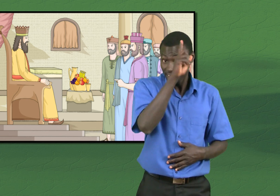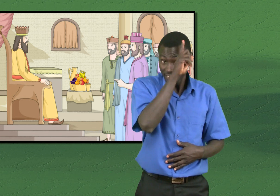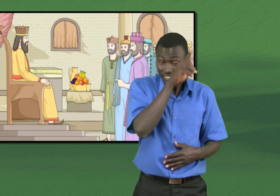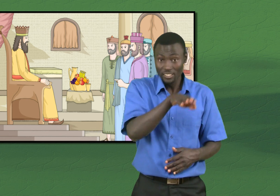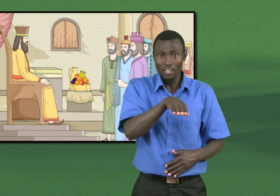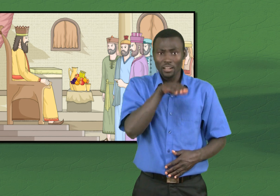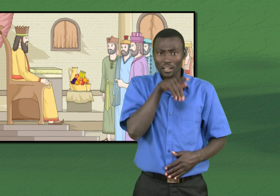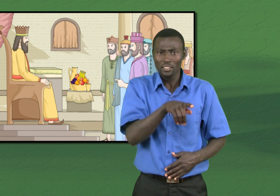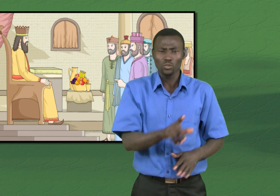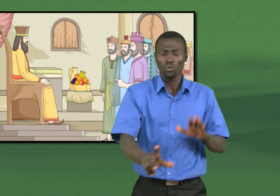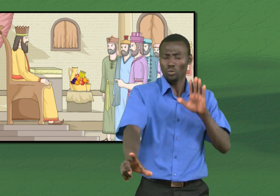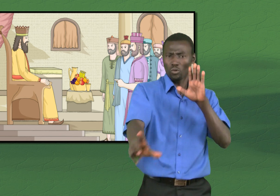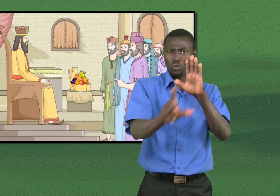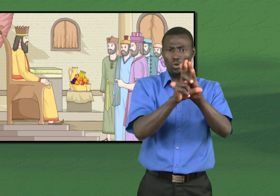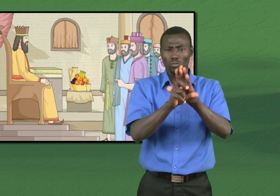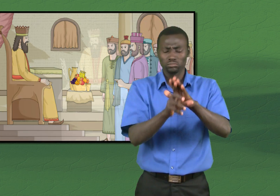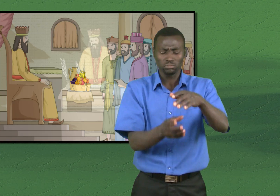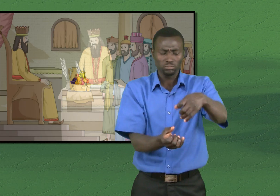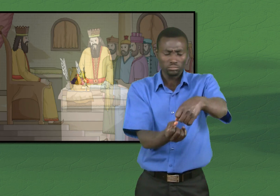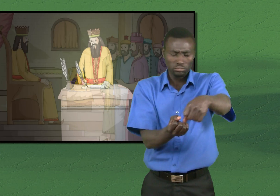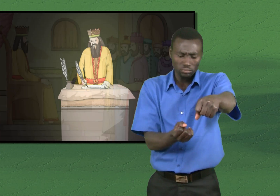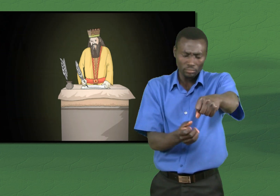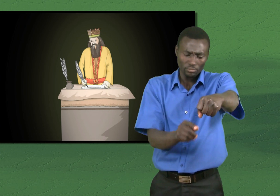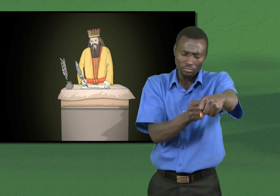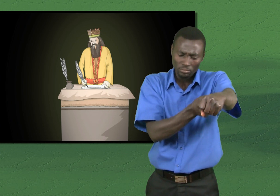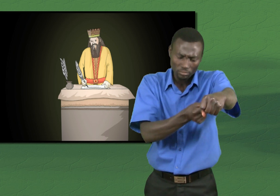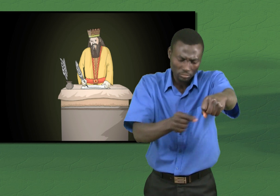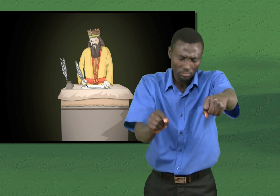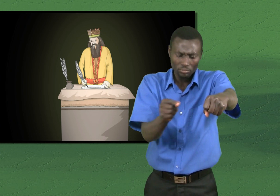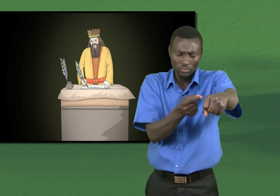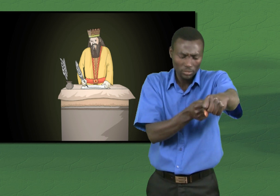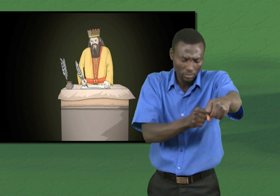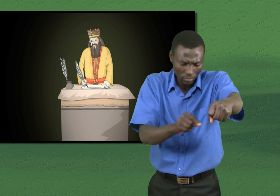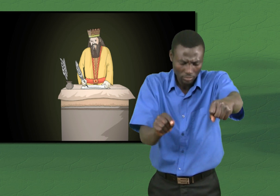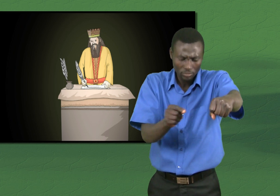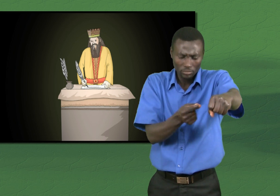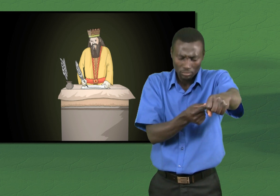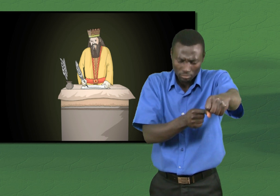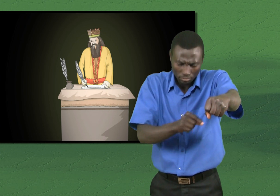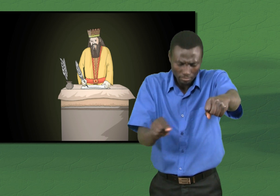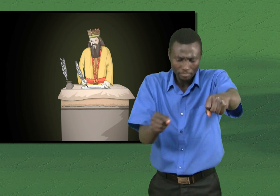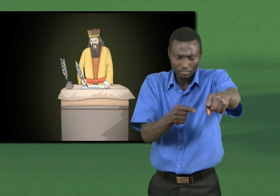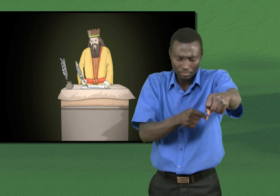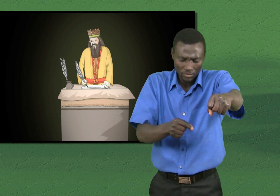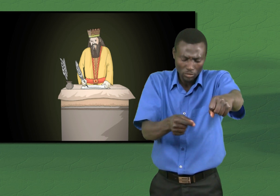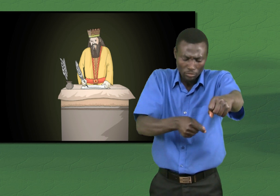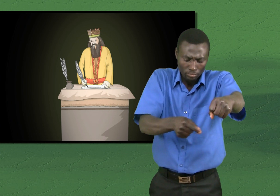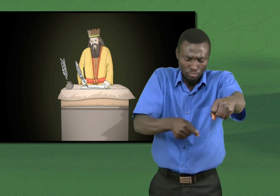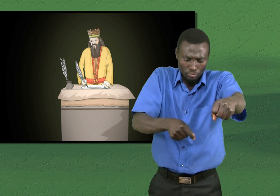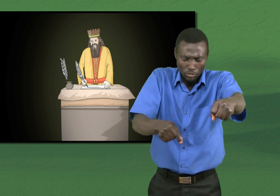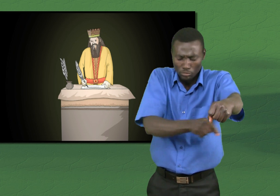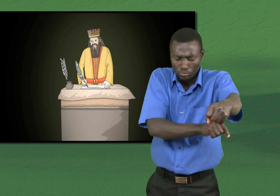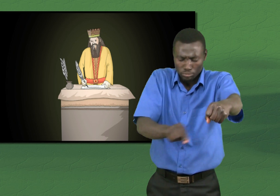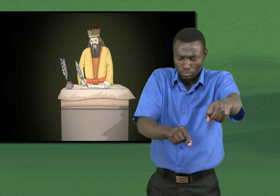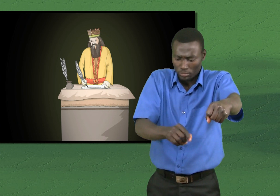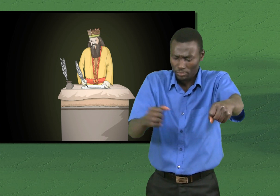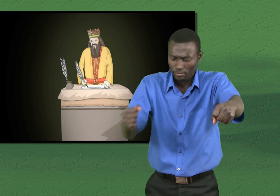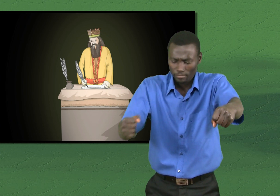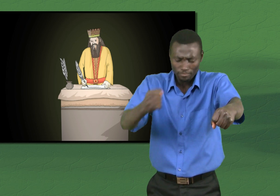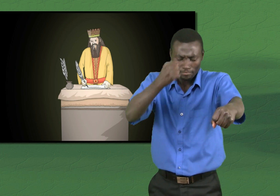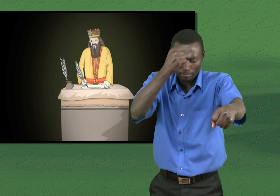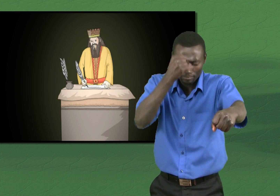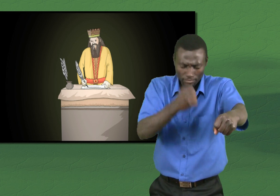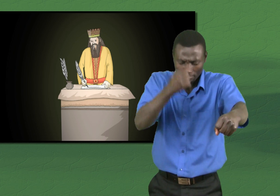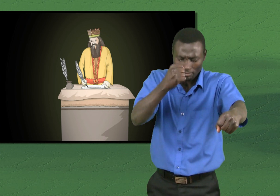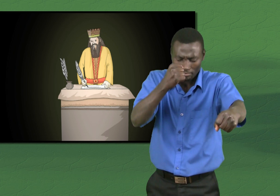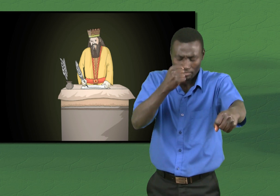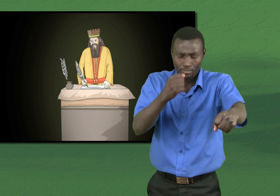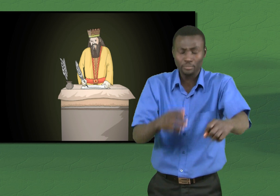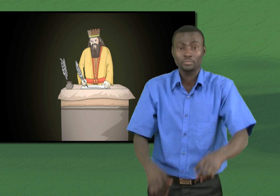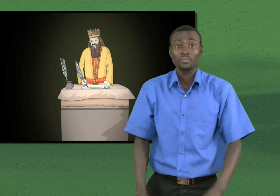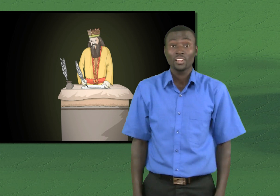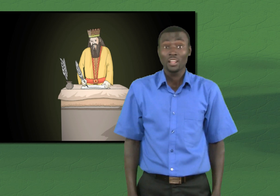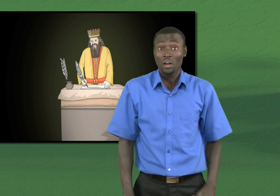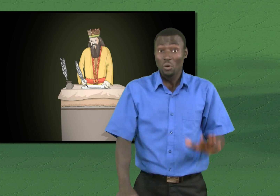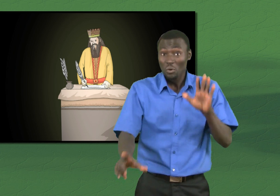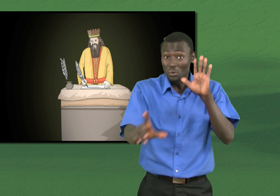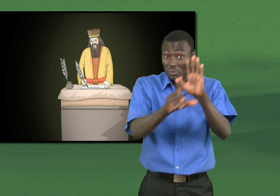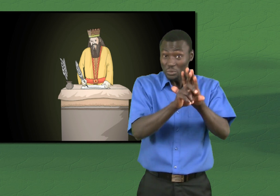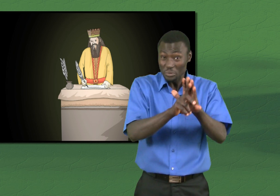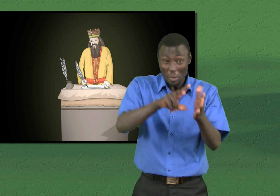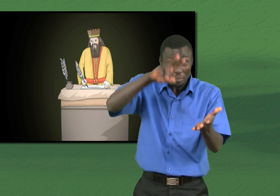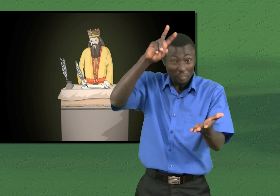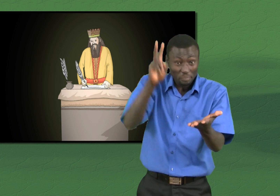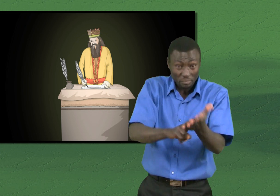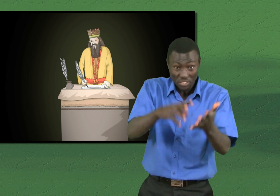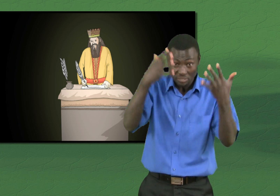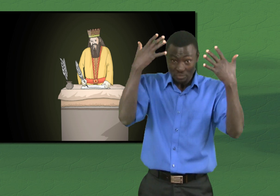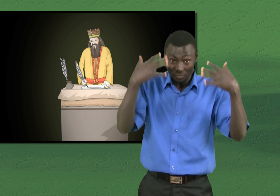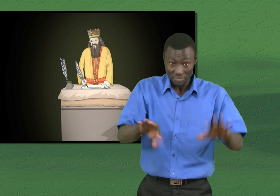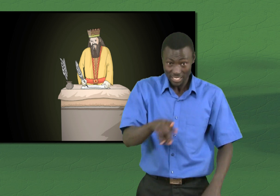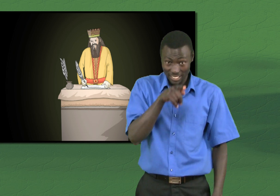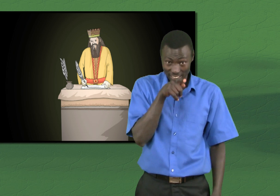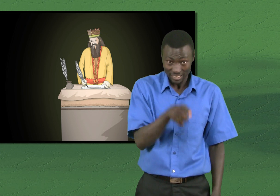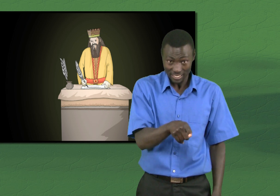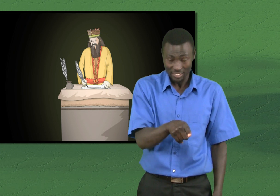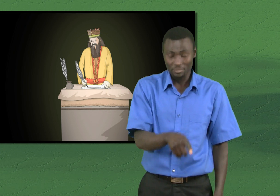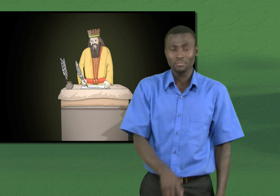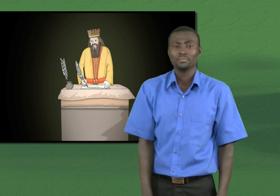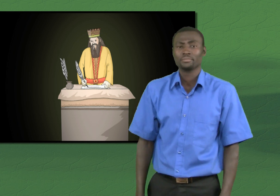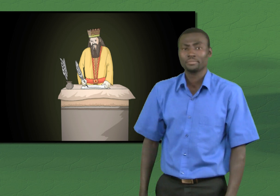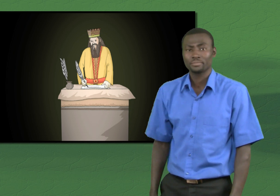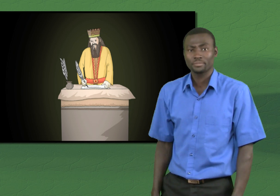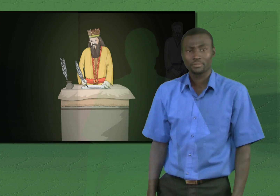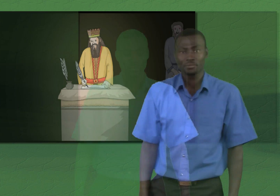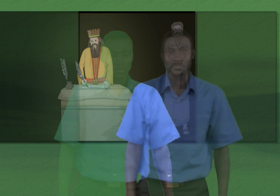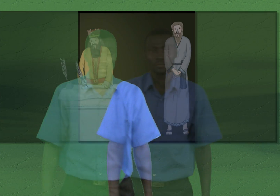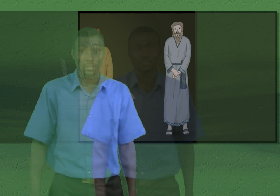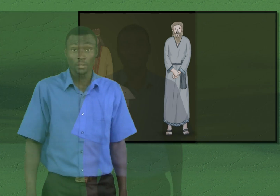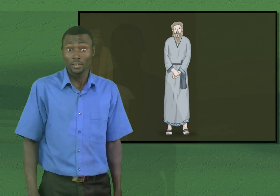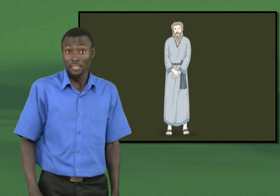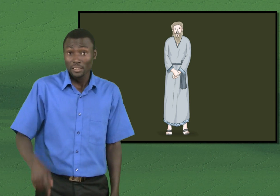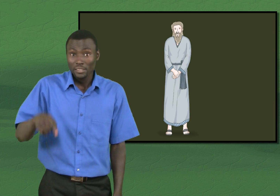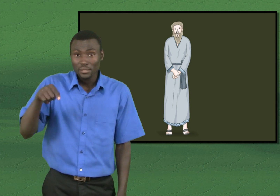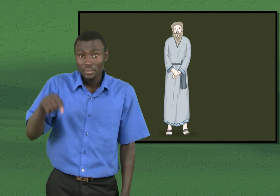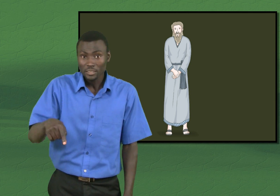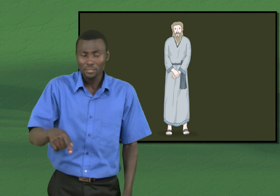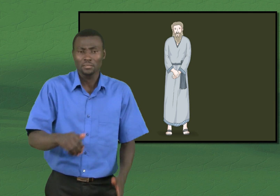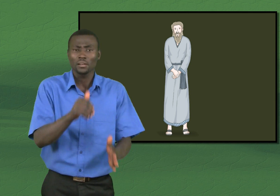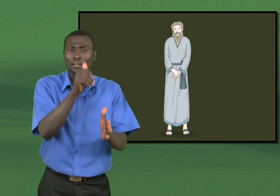Therefore King Darius signed the written decree.